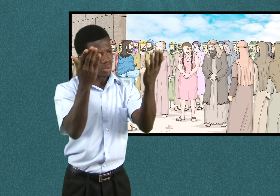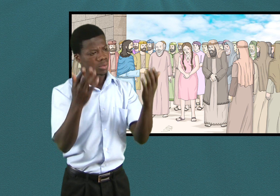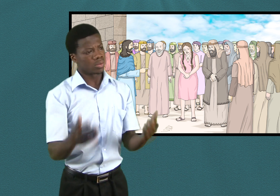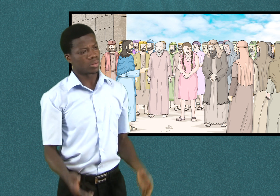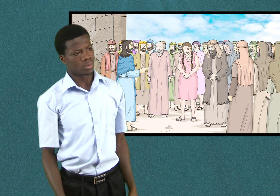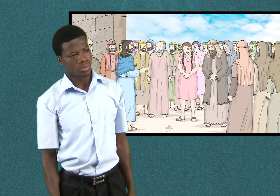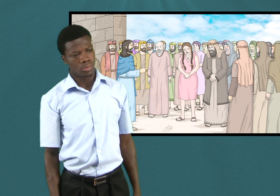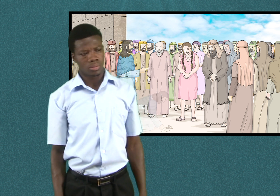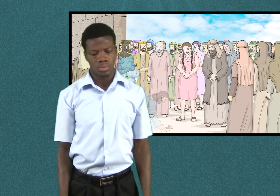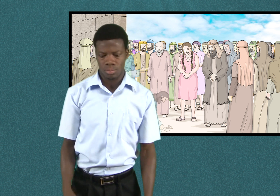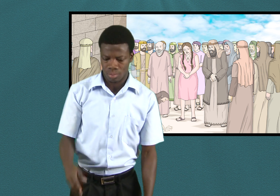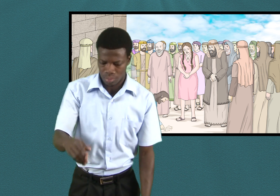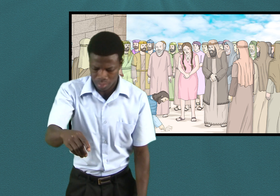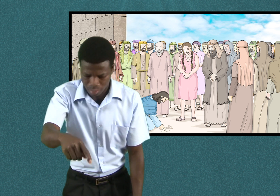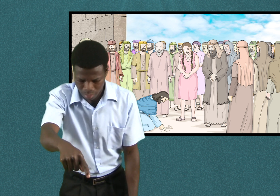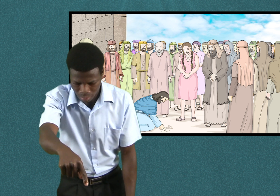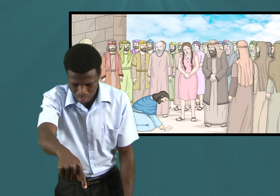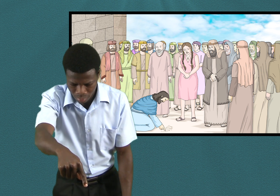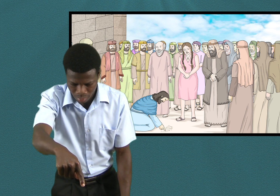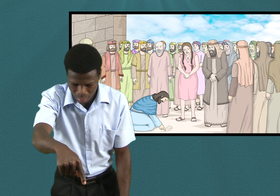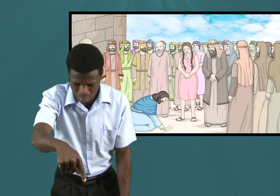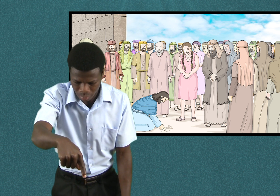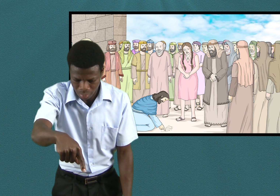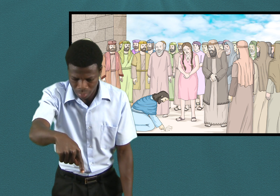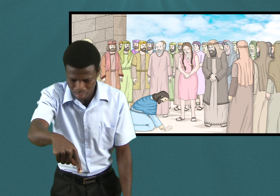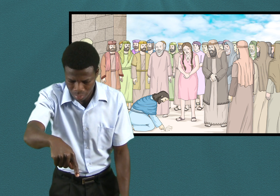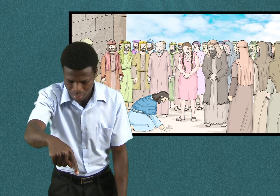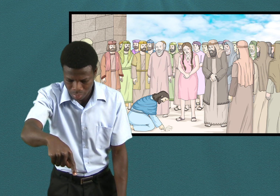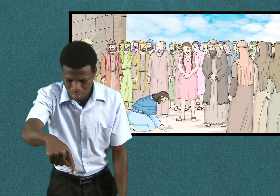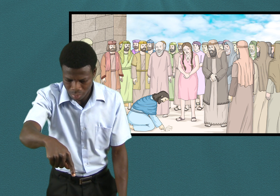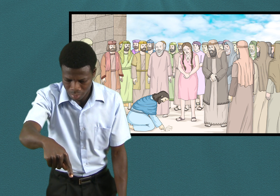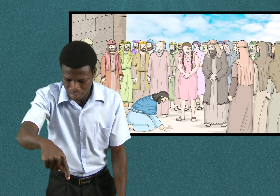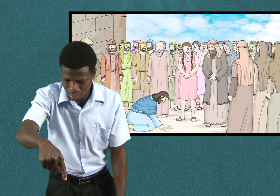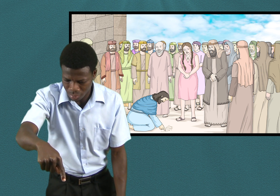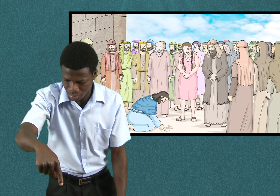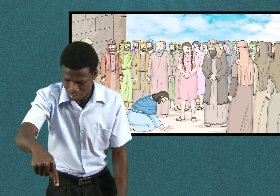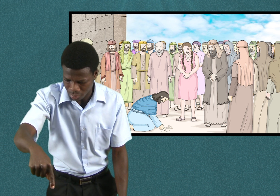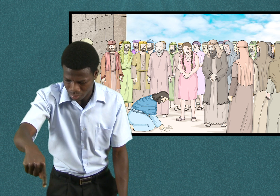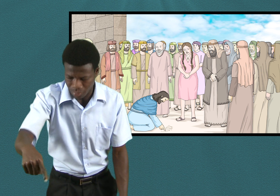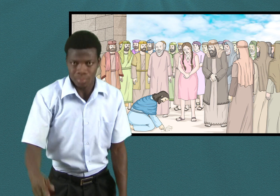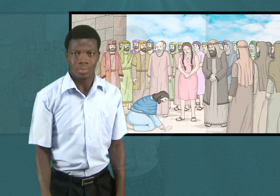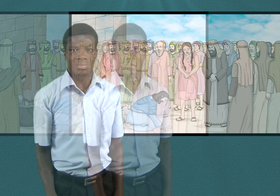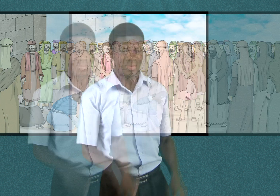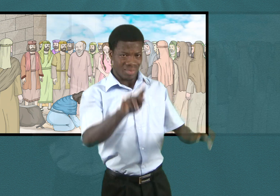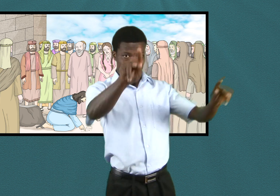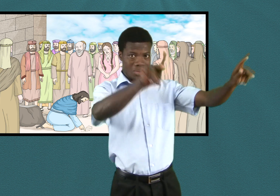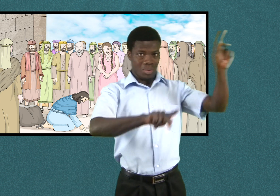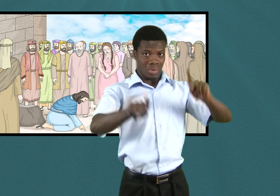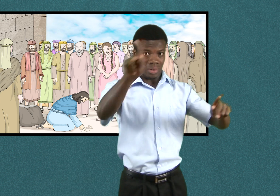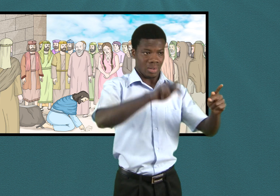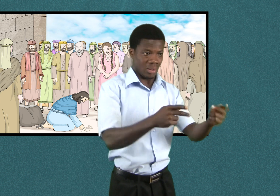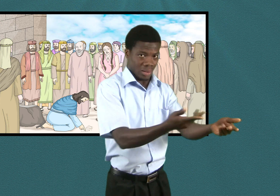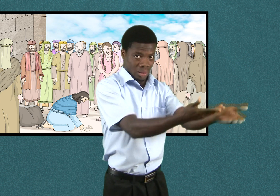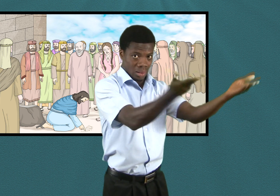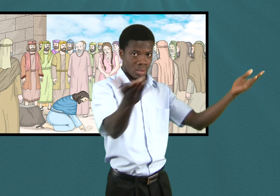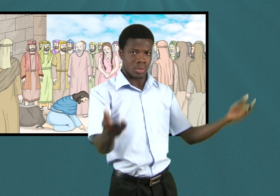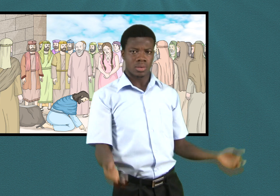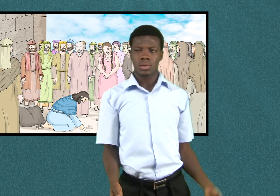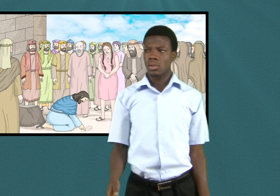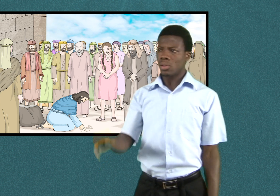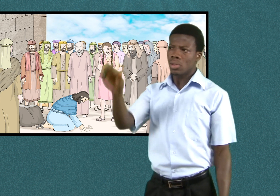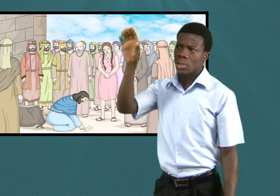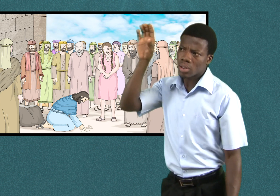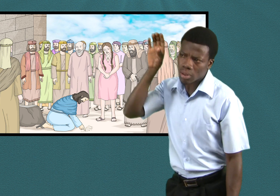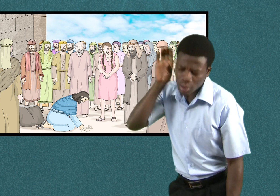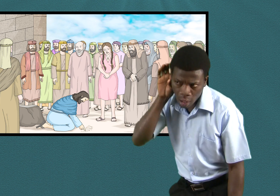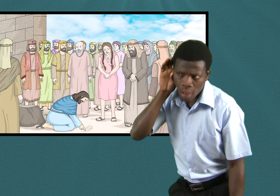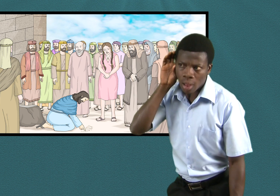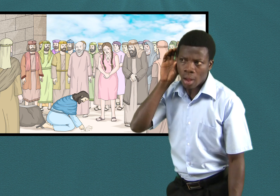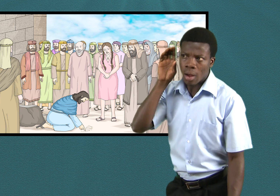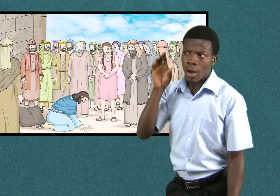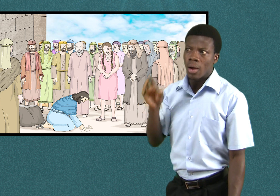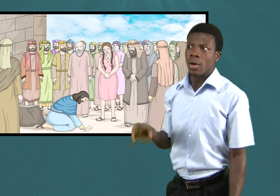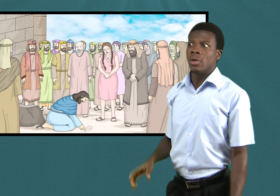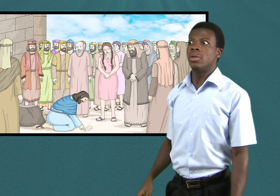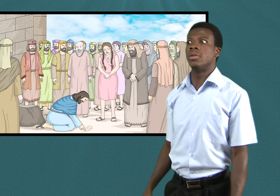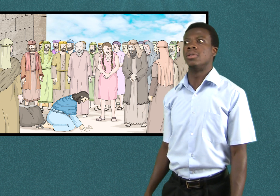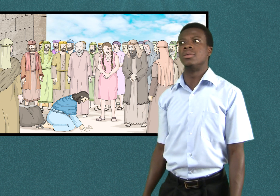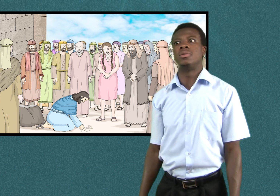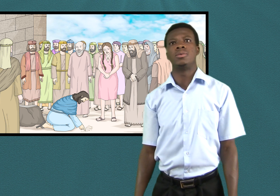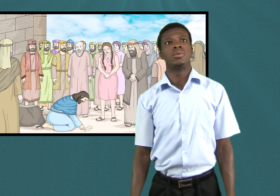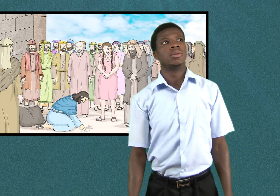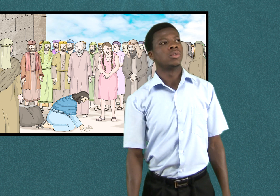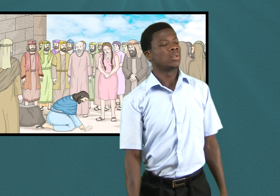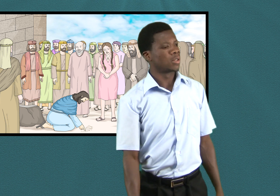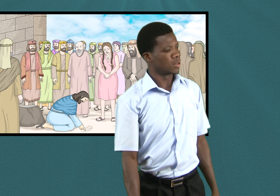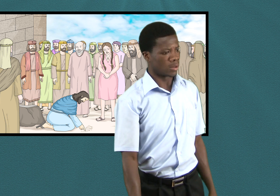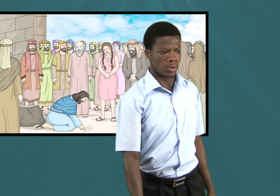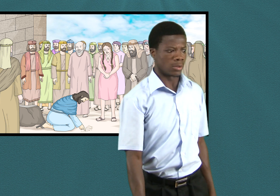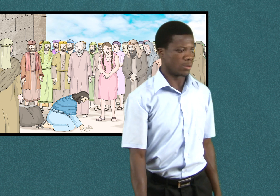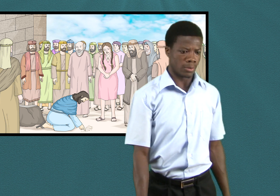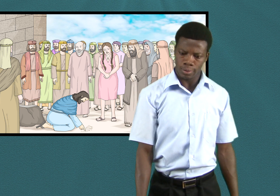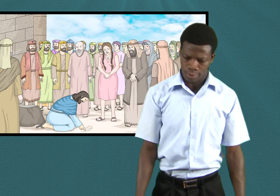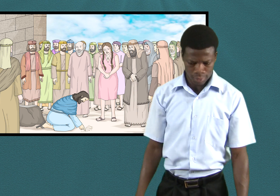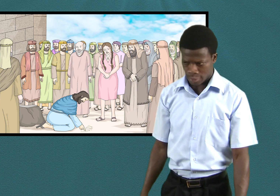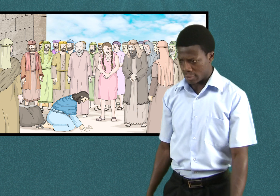And again He bent down and wrote on the ground.